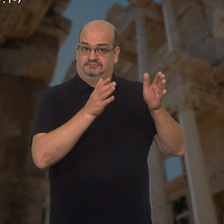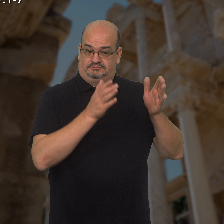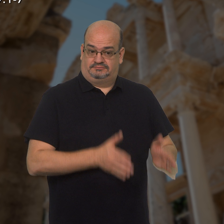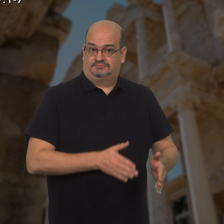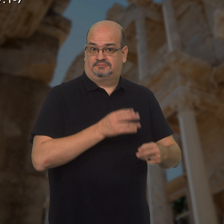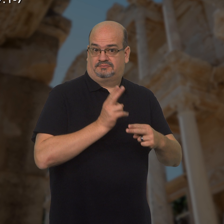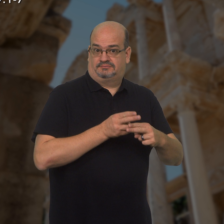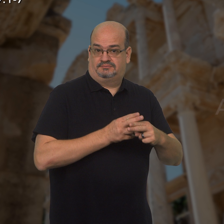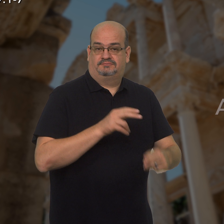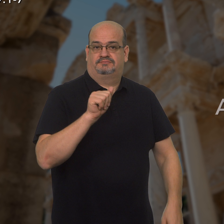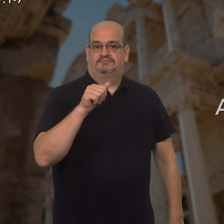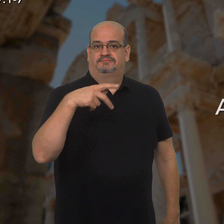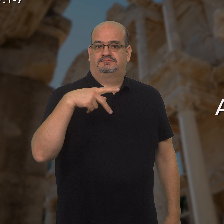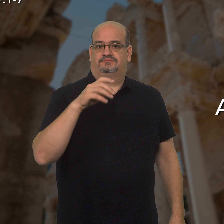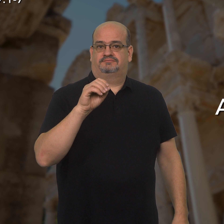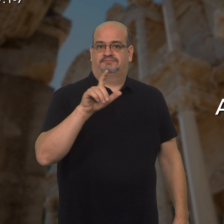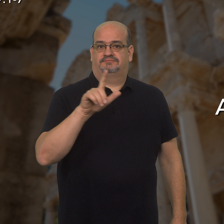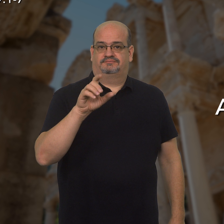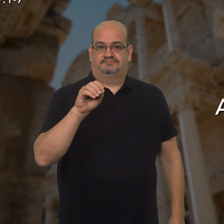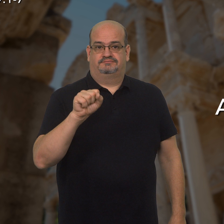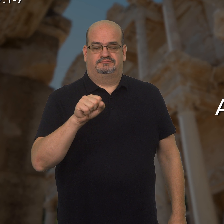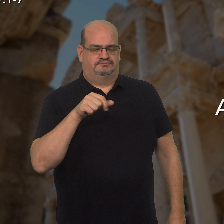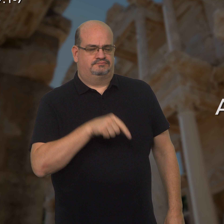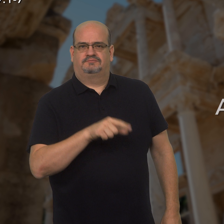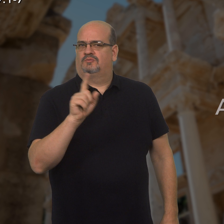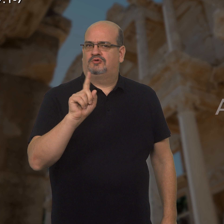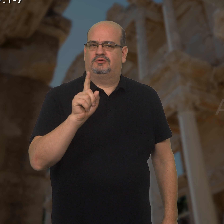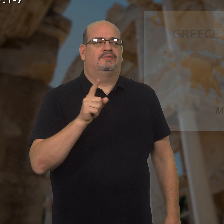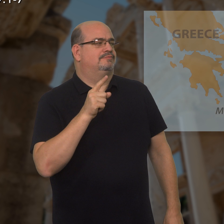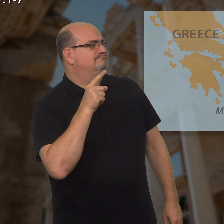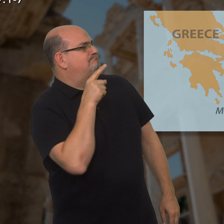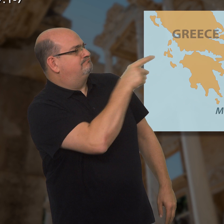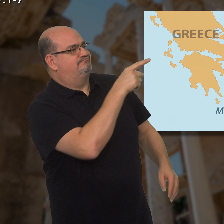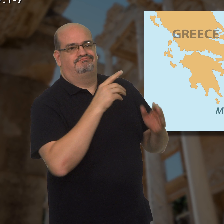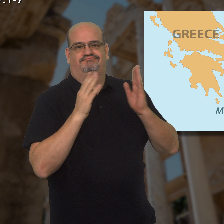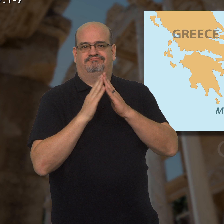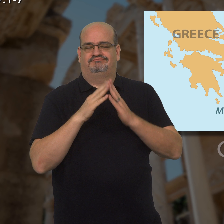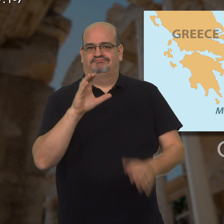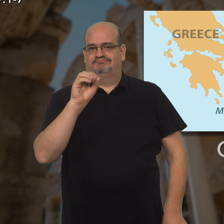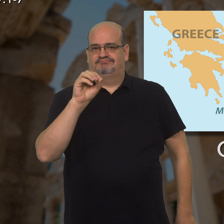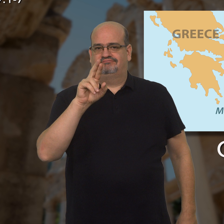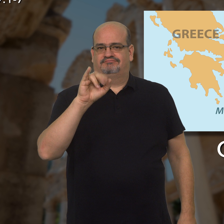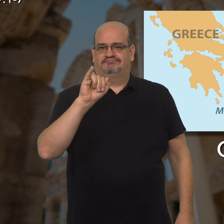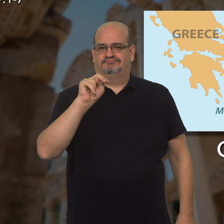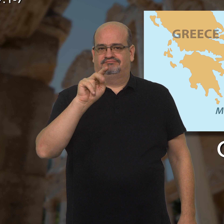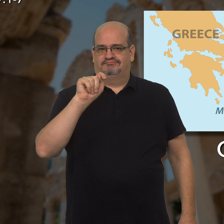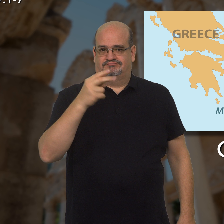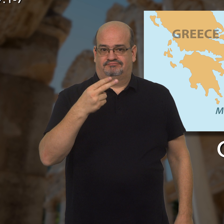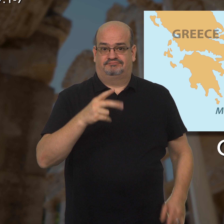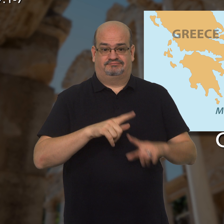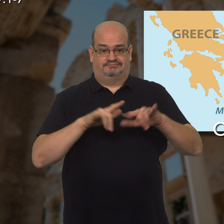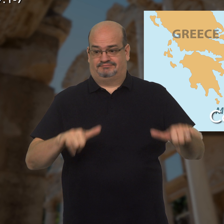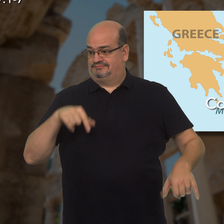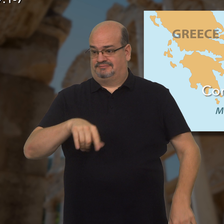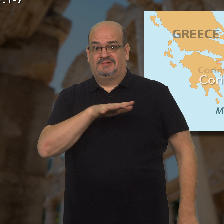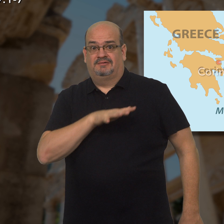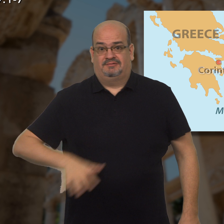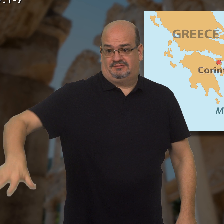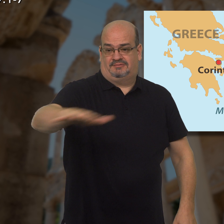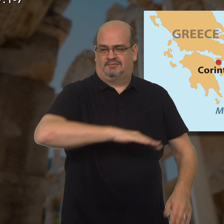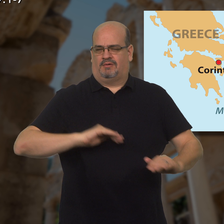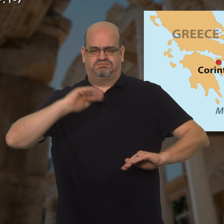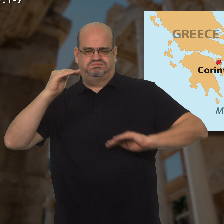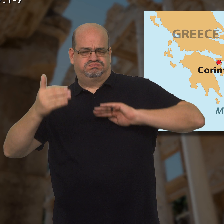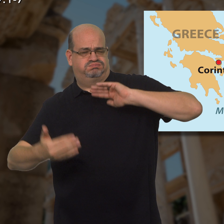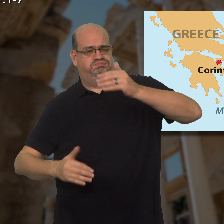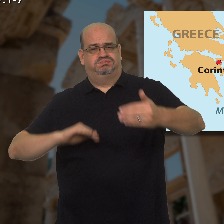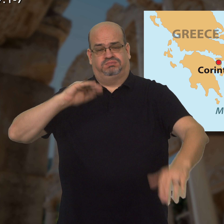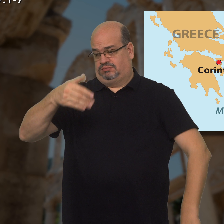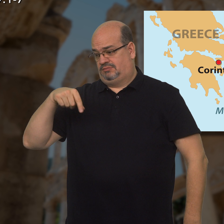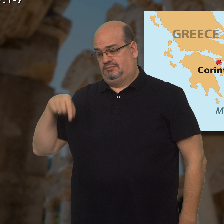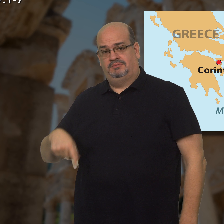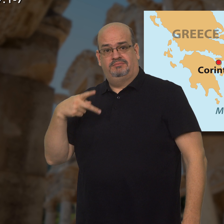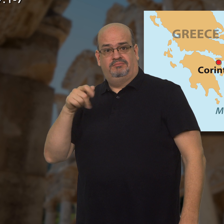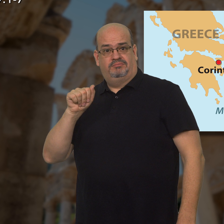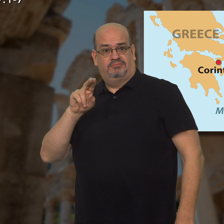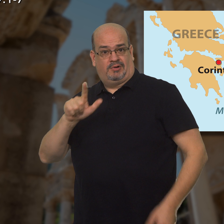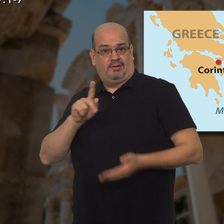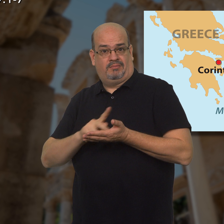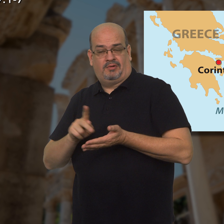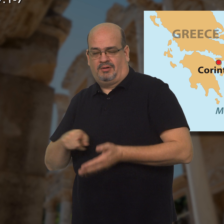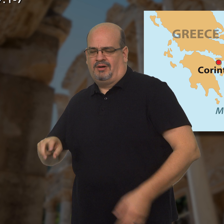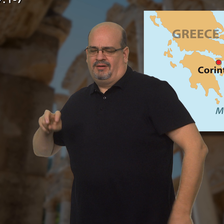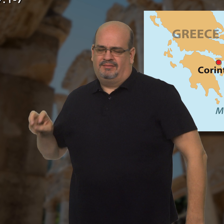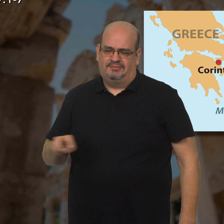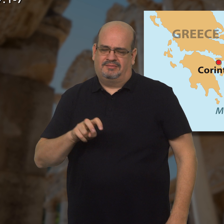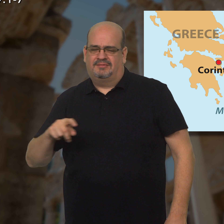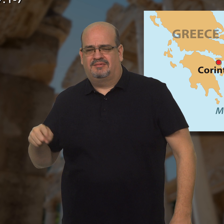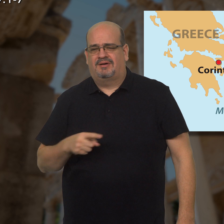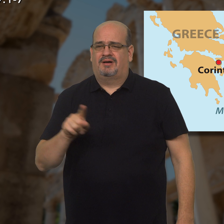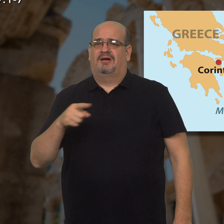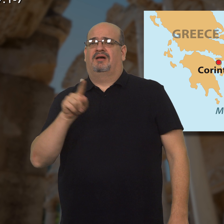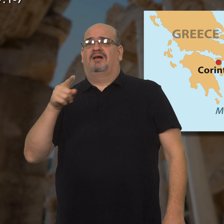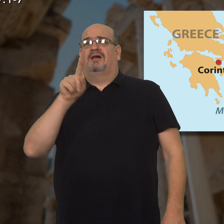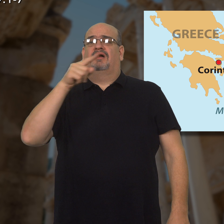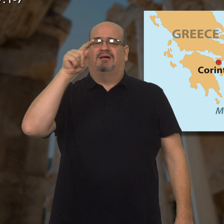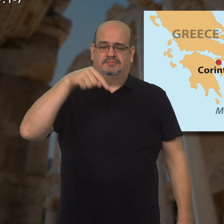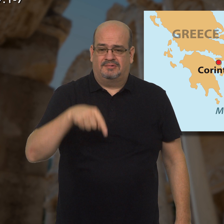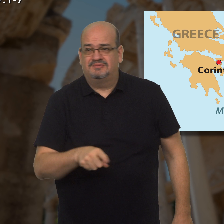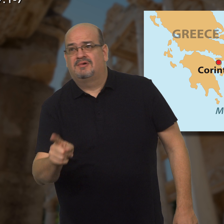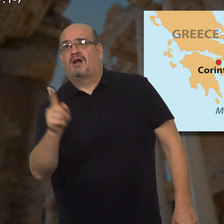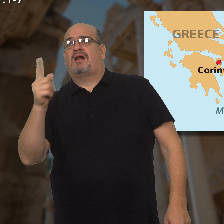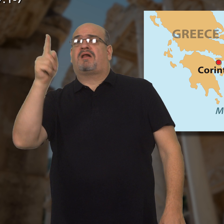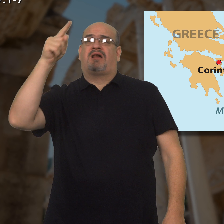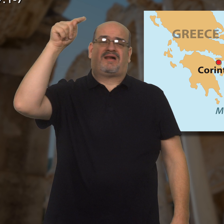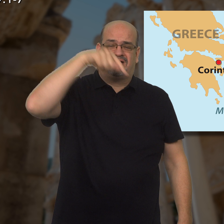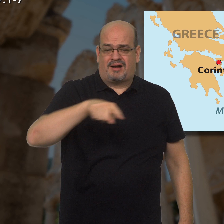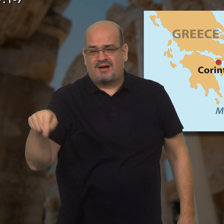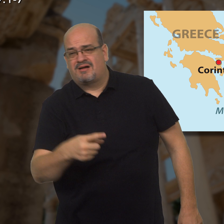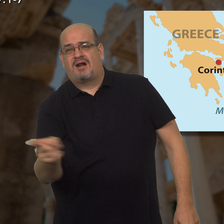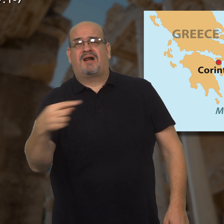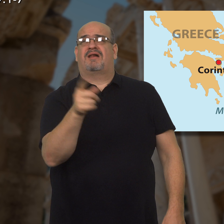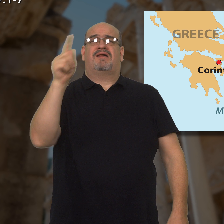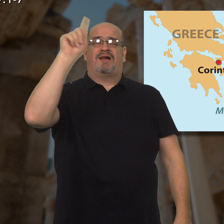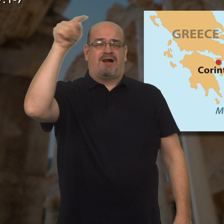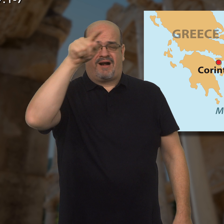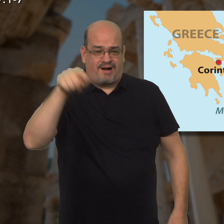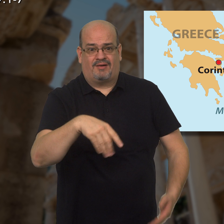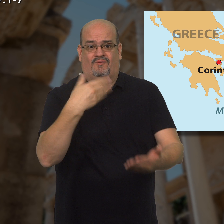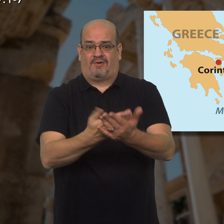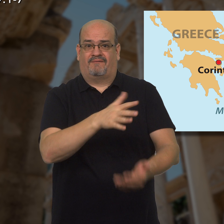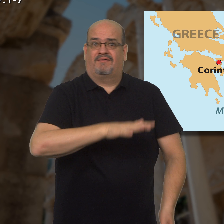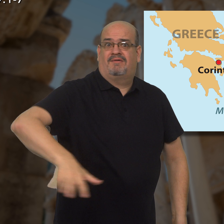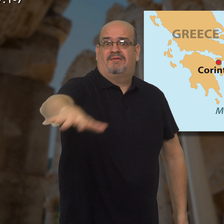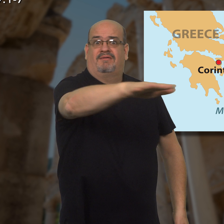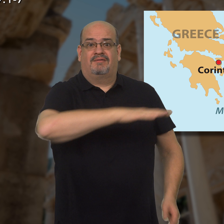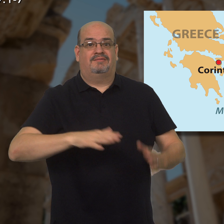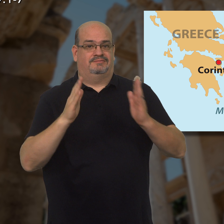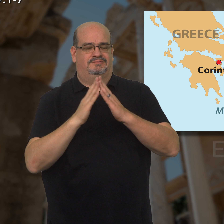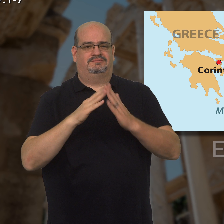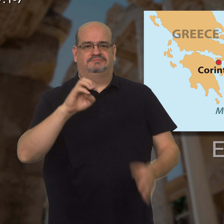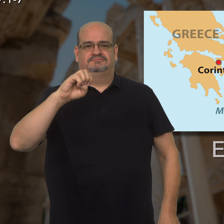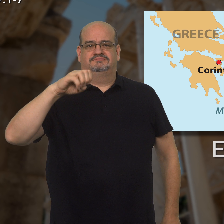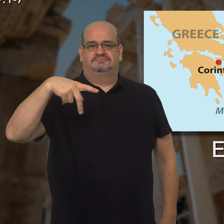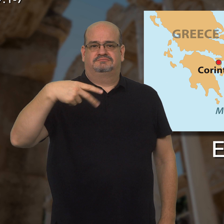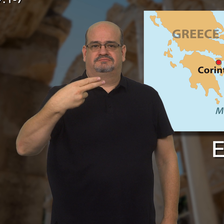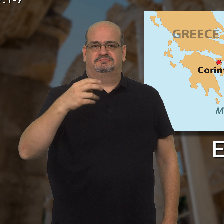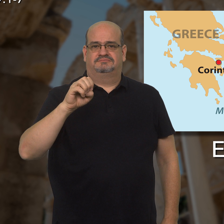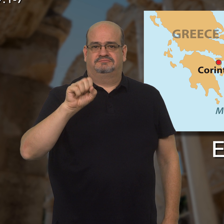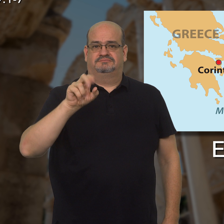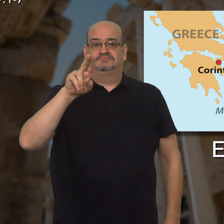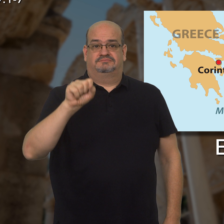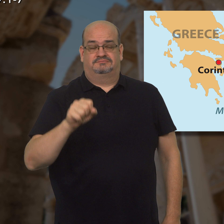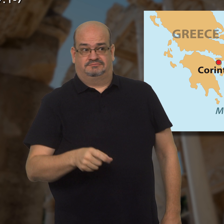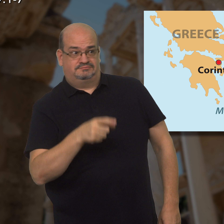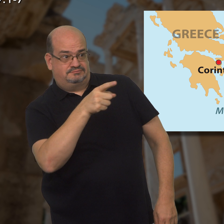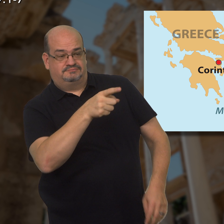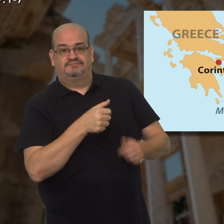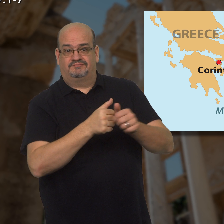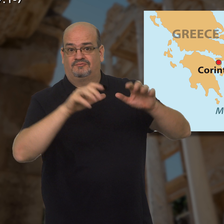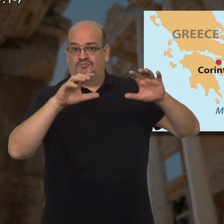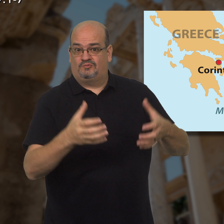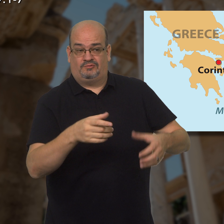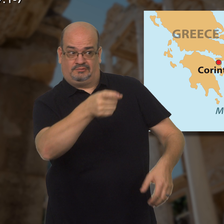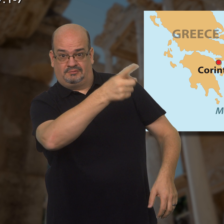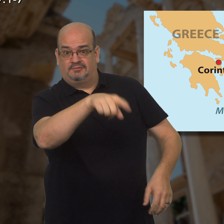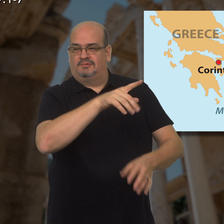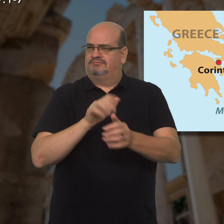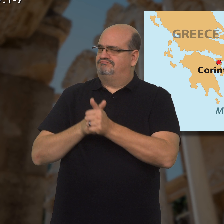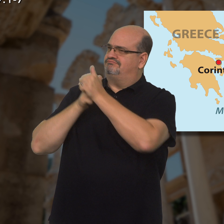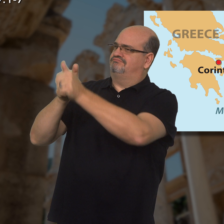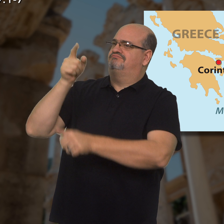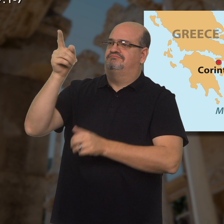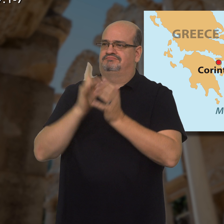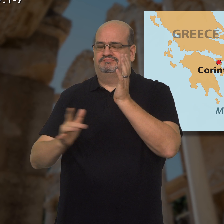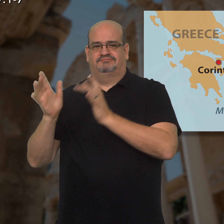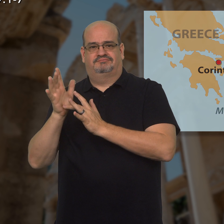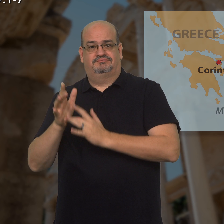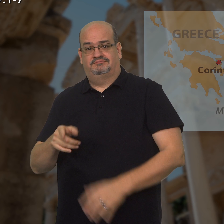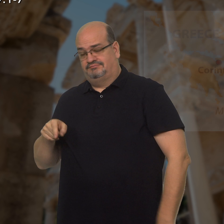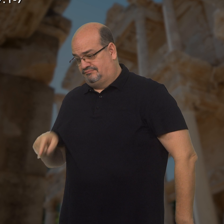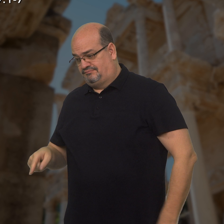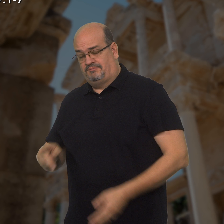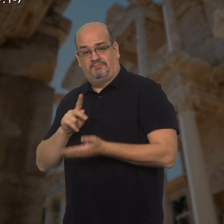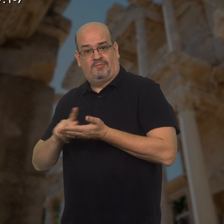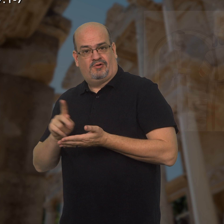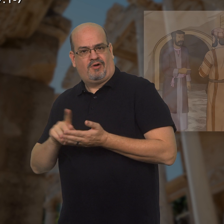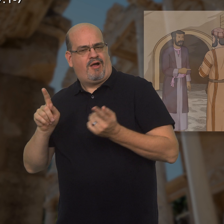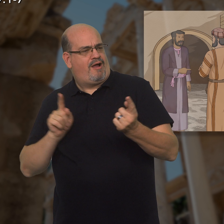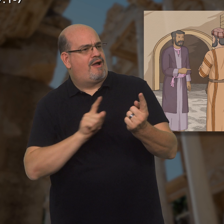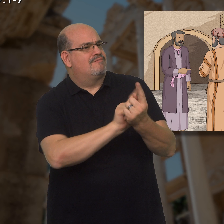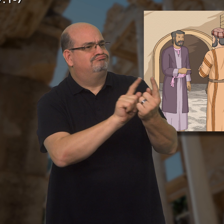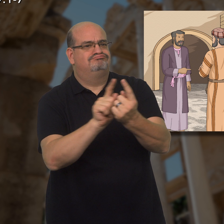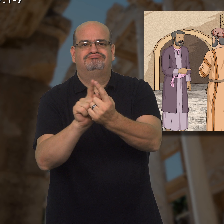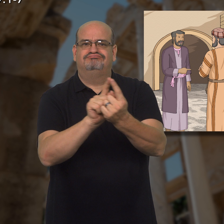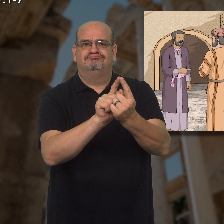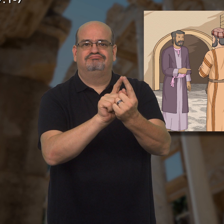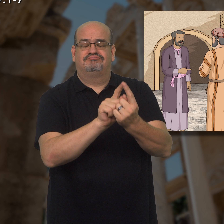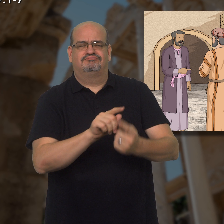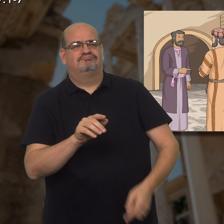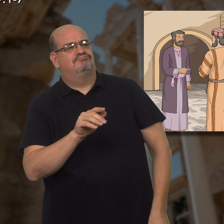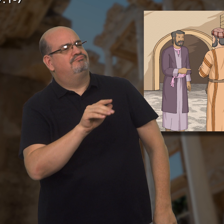While Apollos was at Corinth, Paul passed through the interior and came to Ephesus.